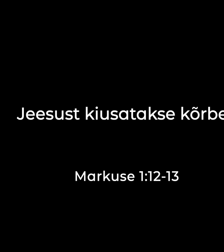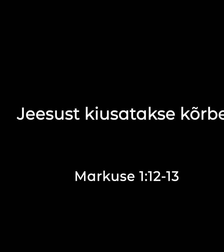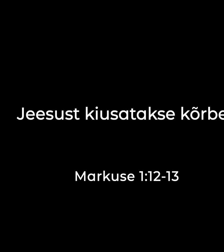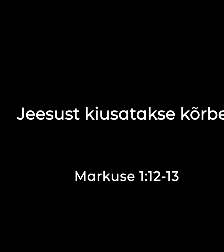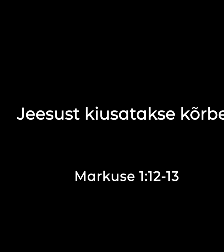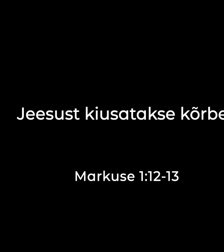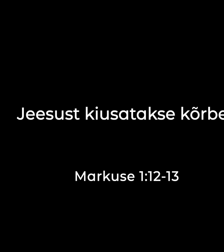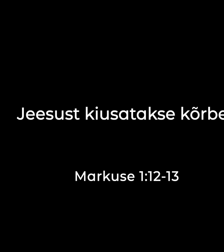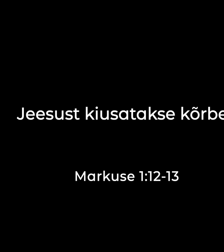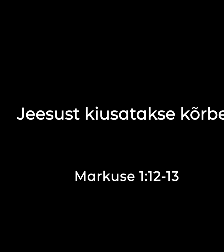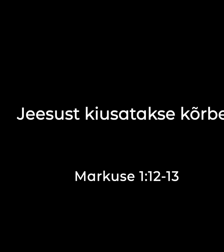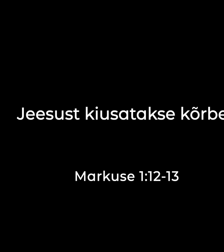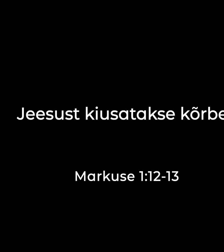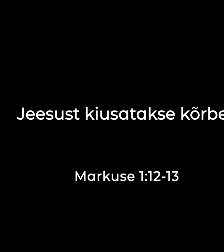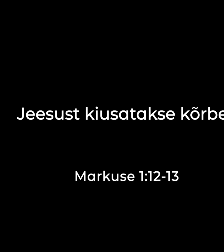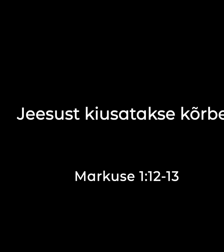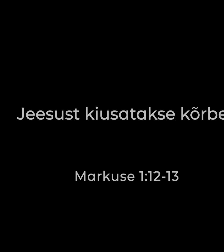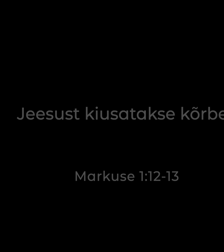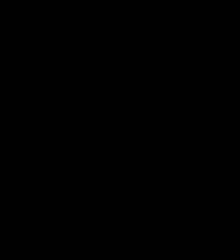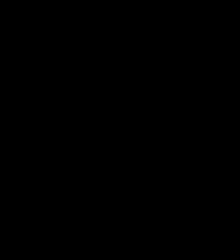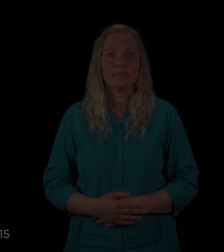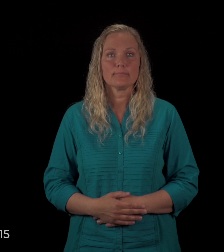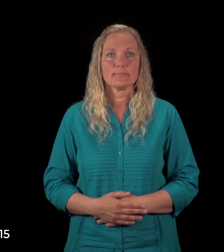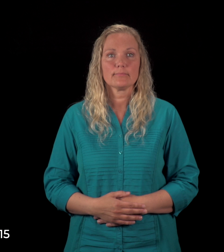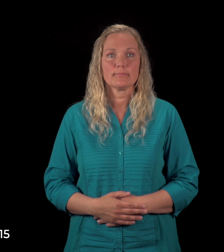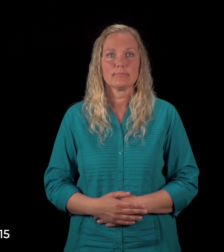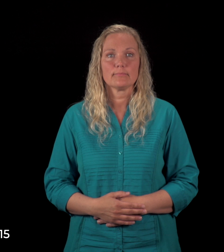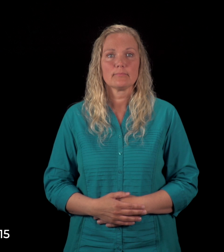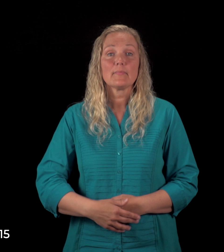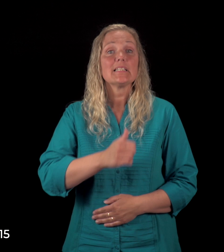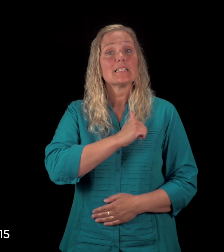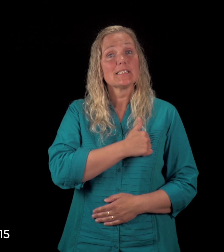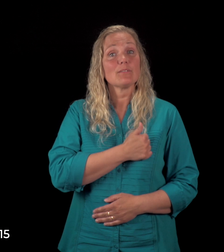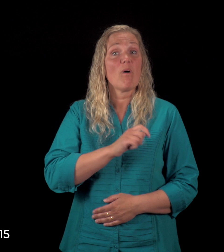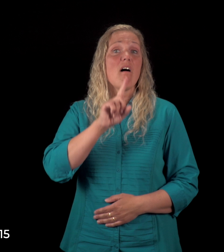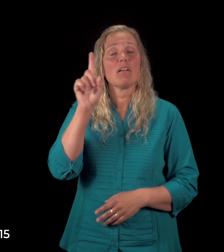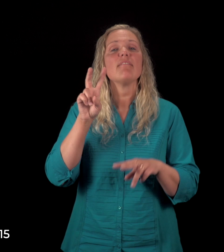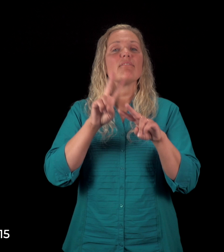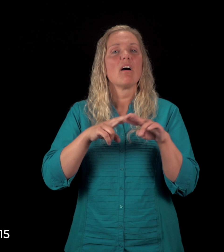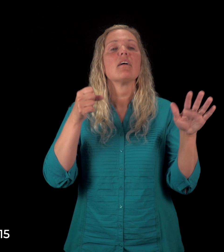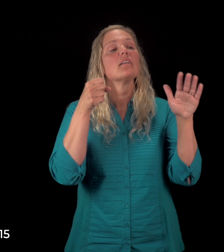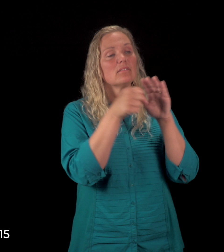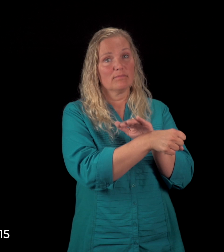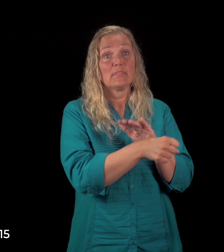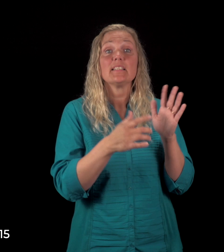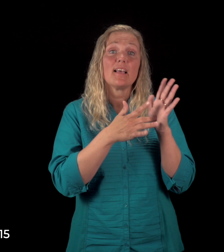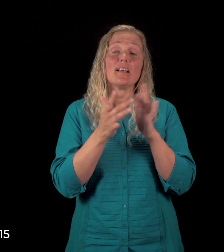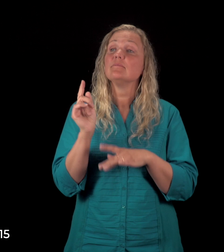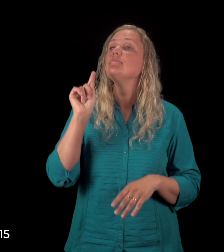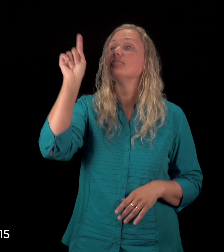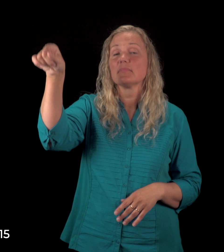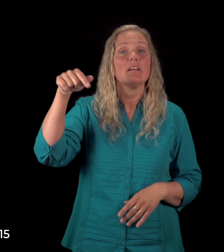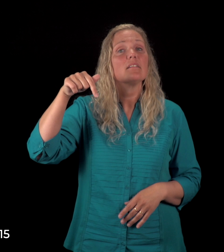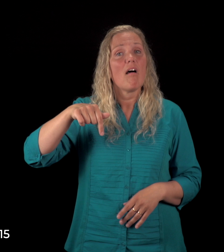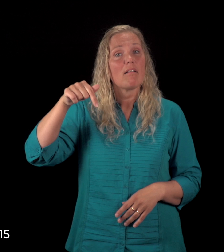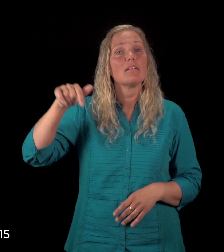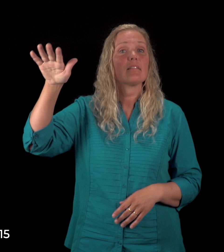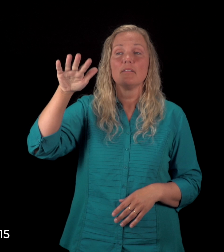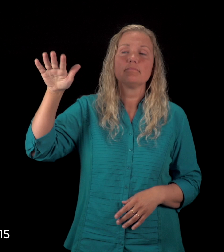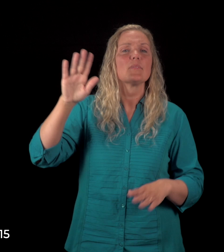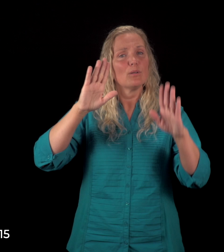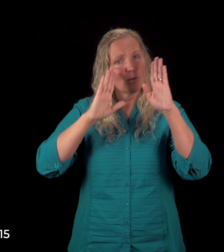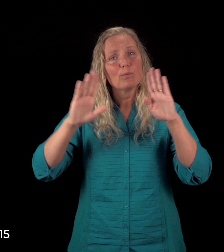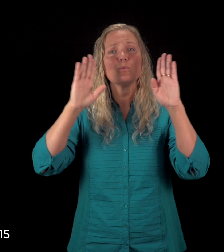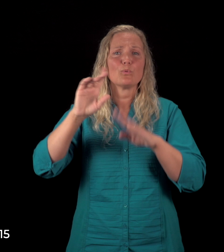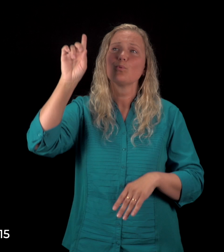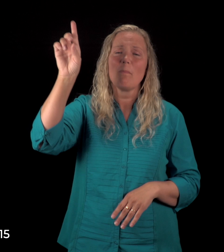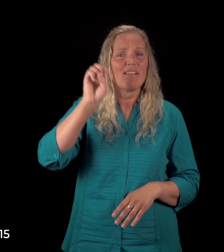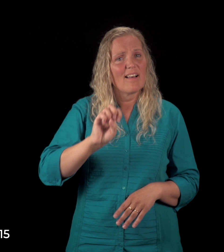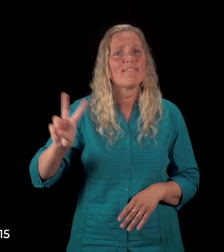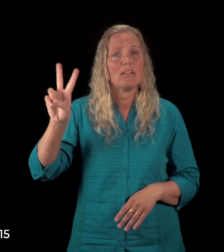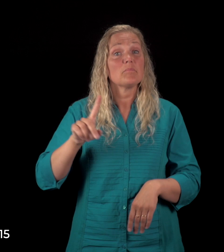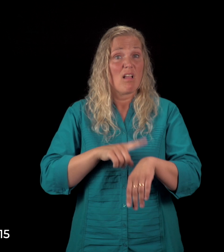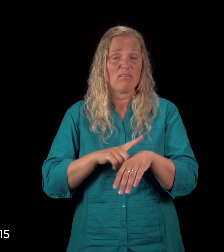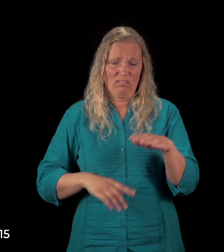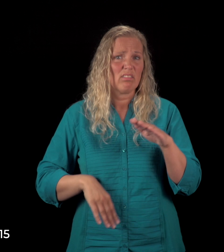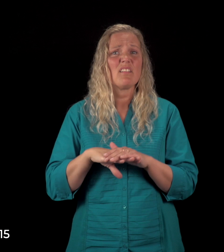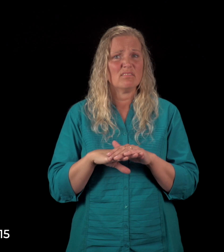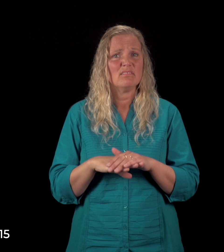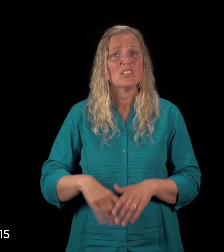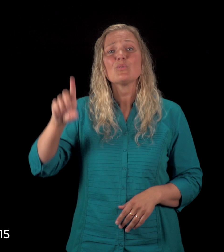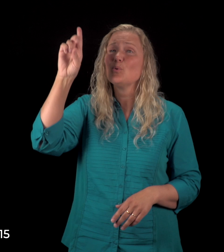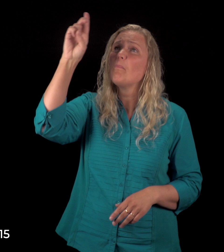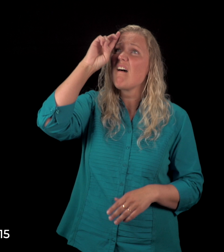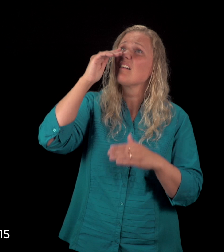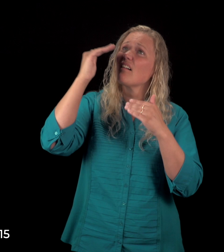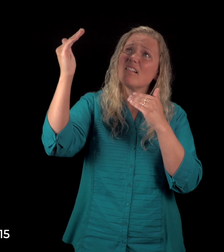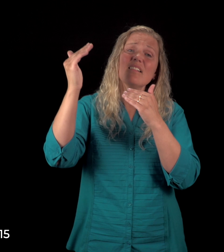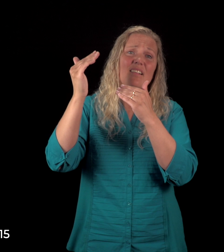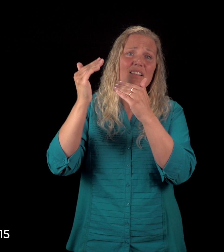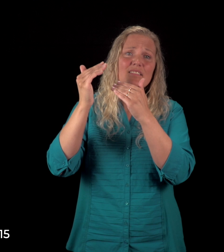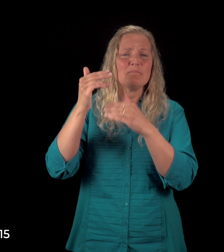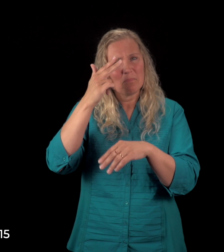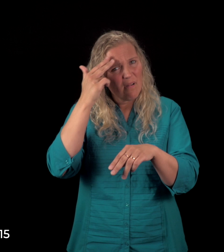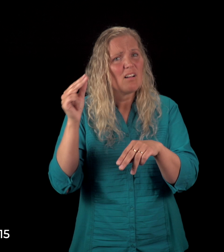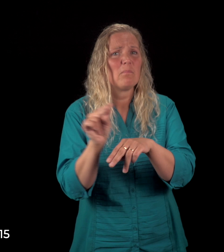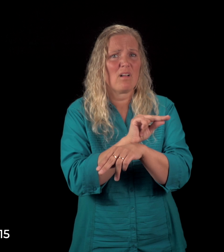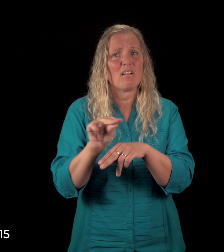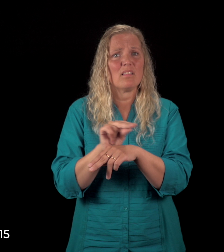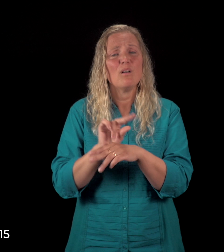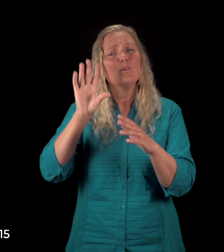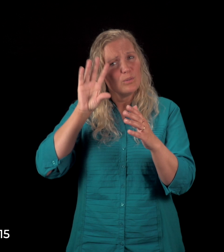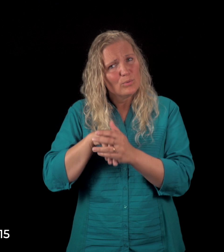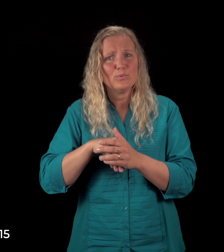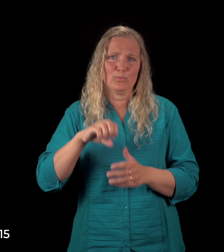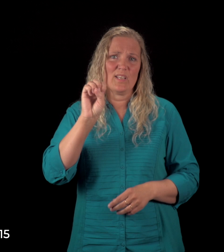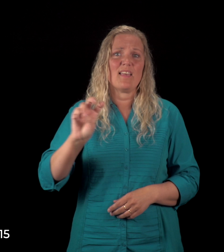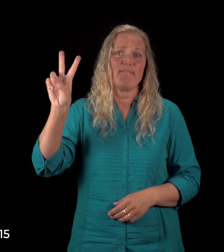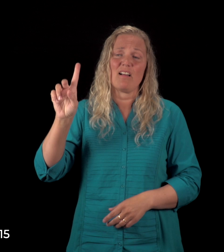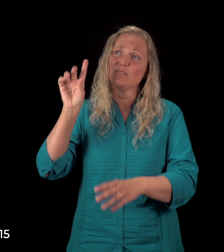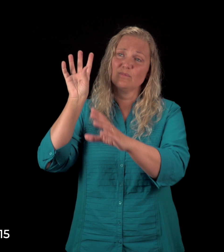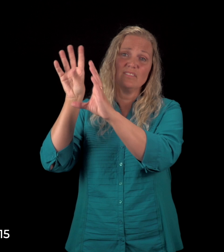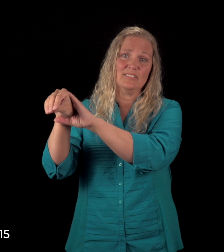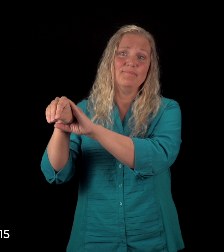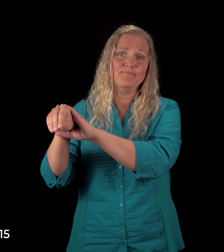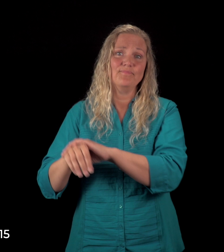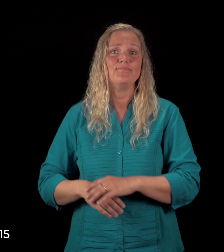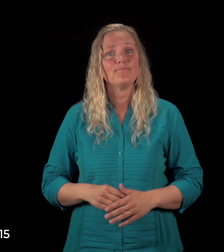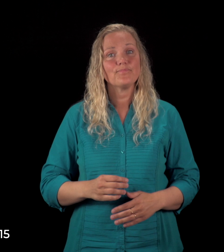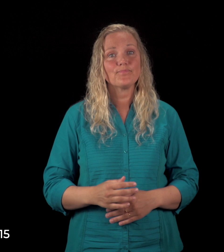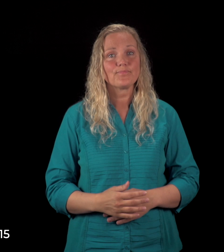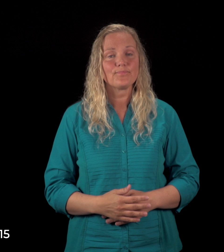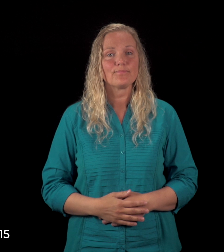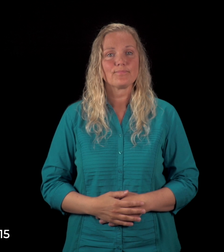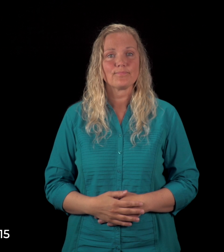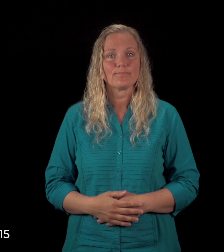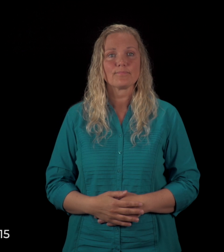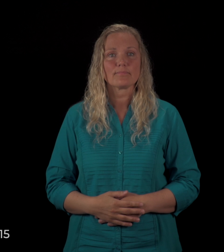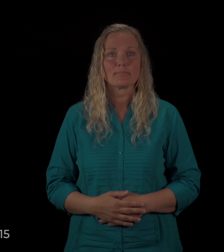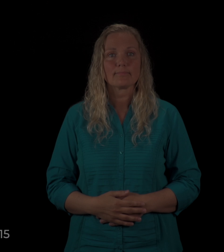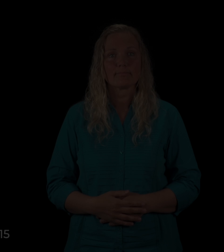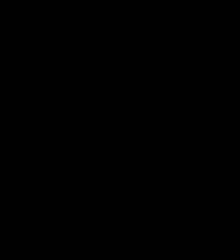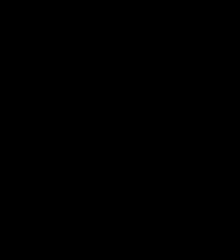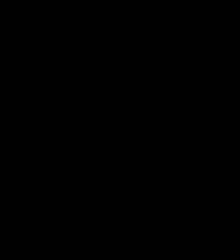At once the Spirit drove Jesus into the wilderness, and He was there for forty days, being tempted by Satan. He was with the wild animals, and the angels ministered to Him.